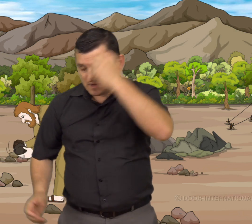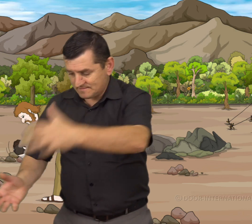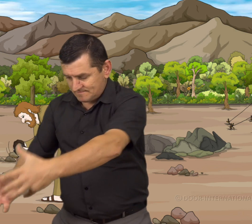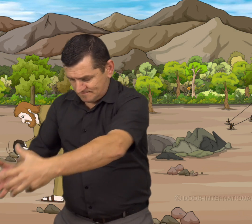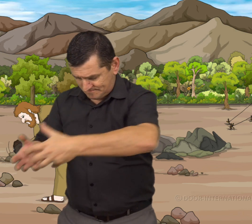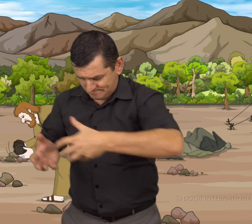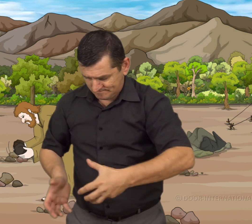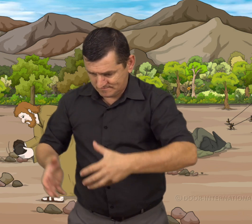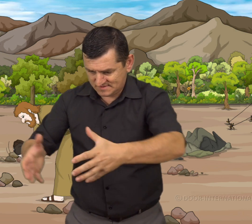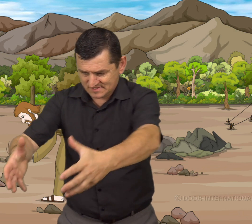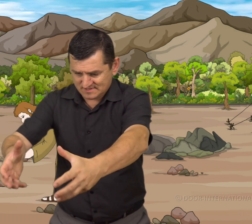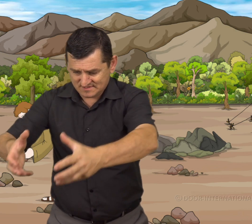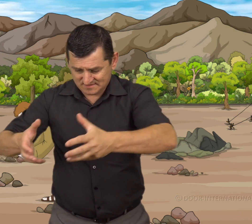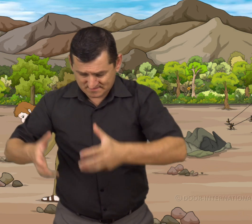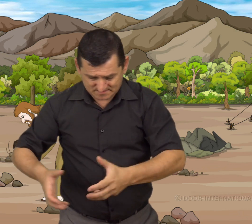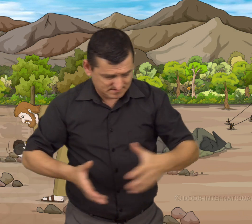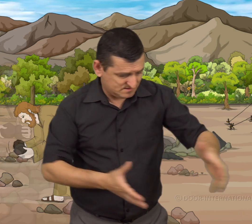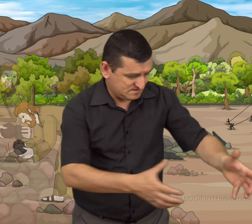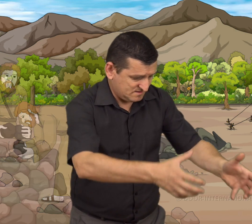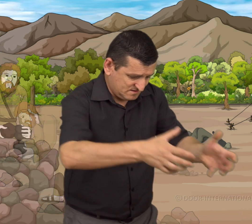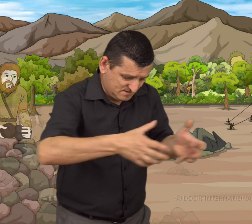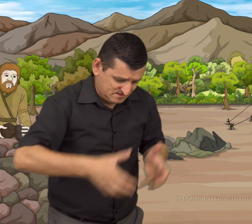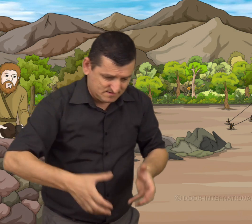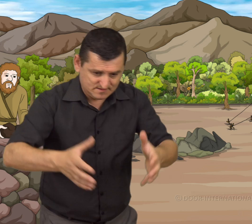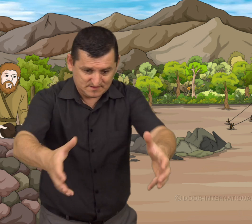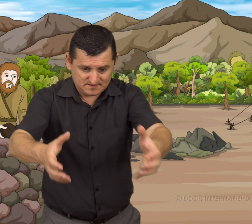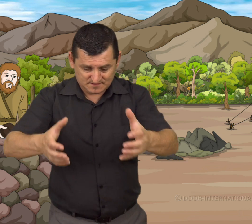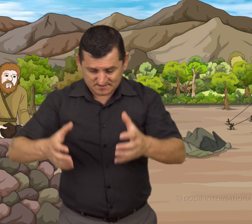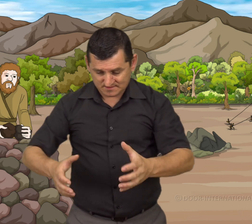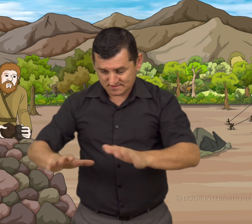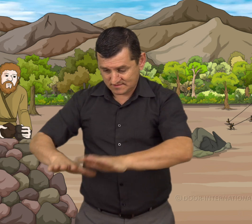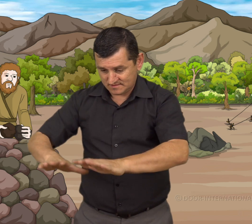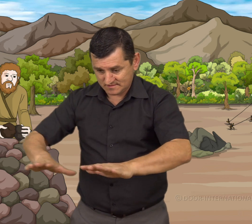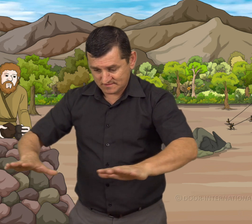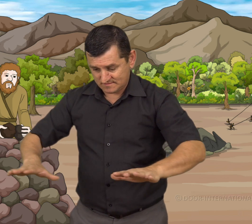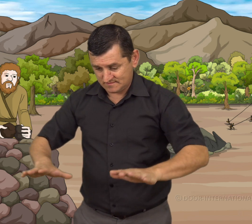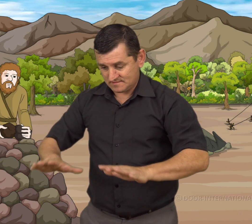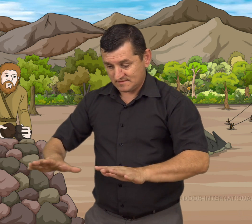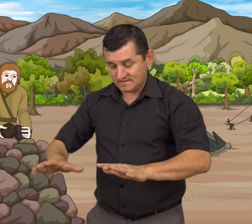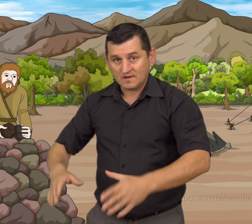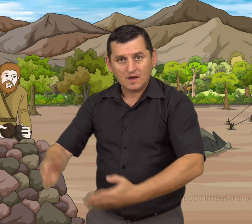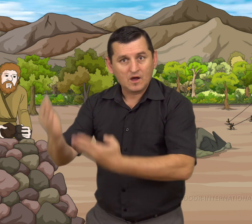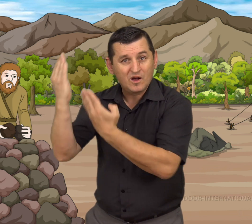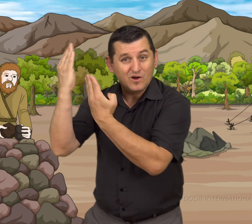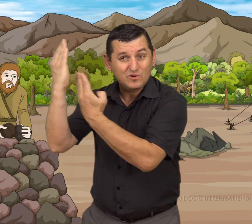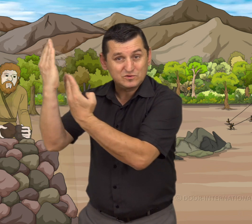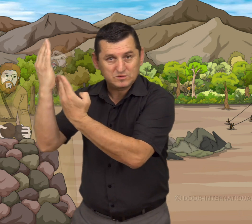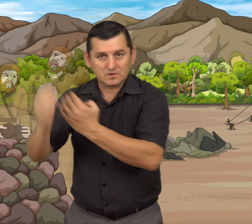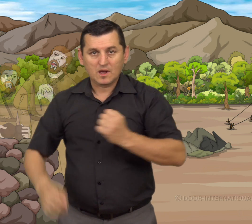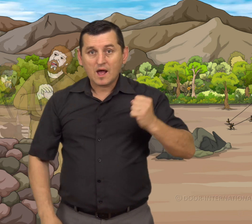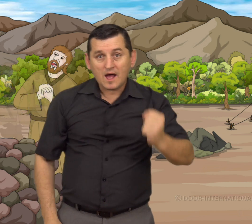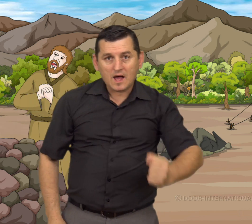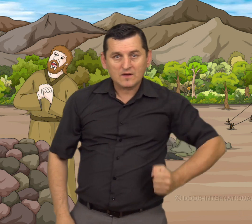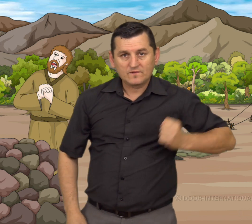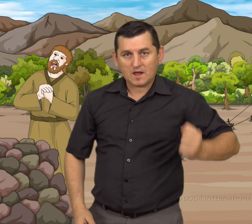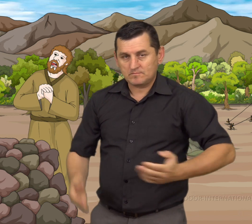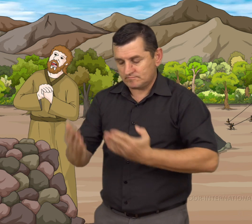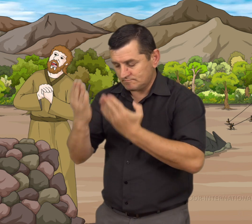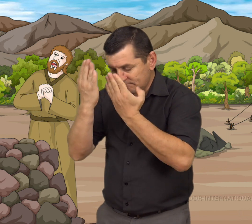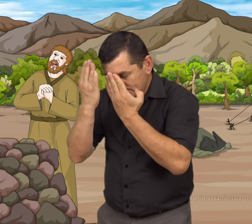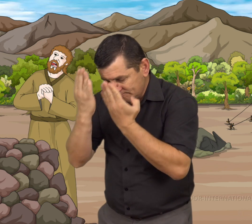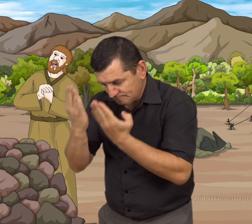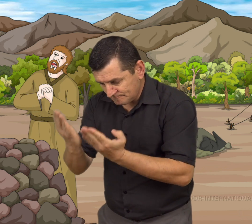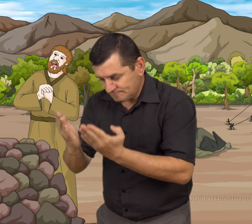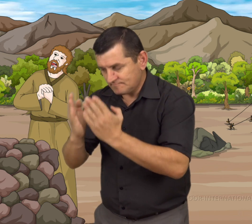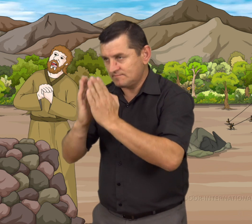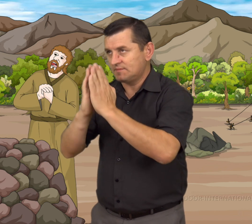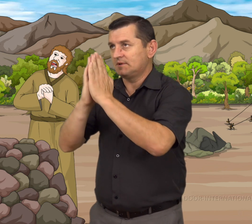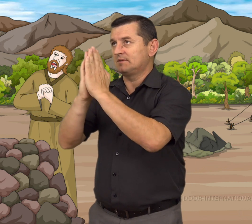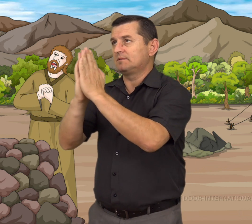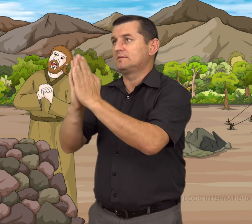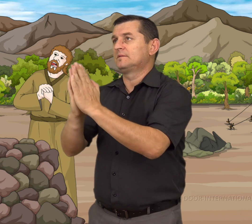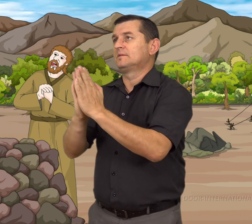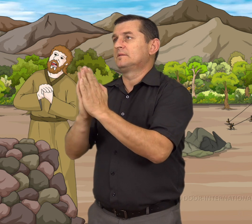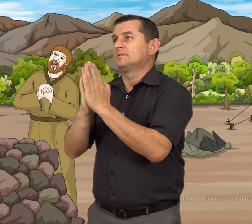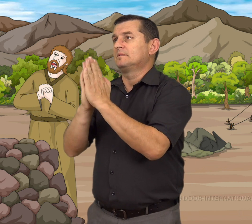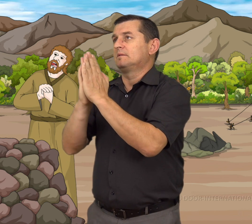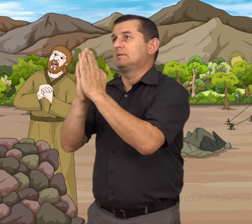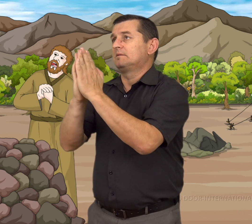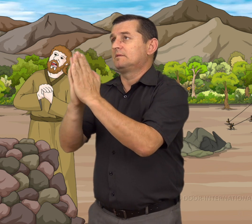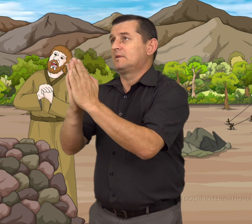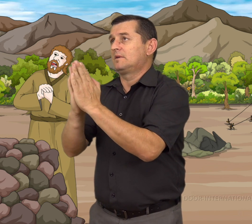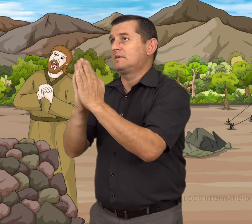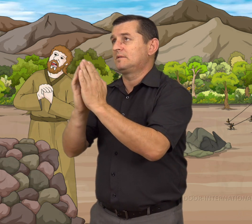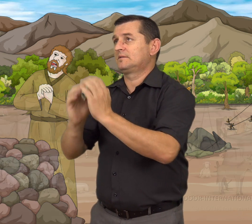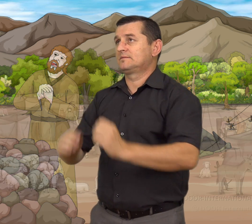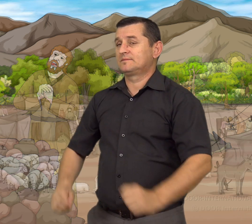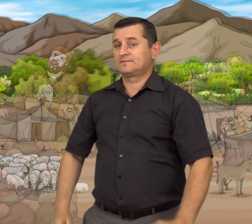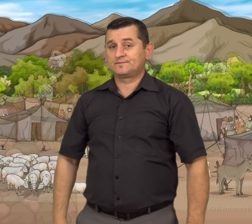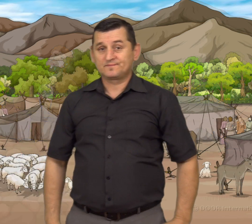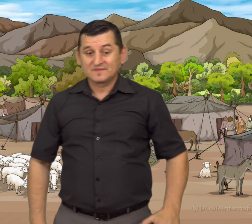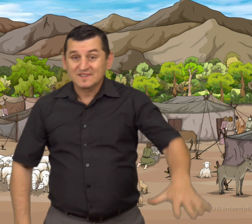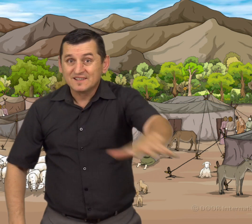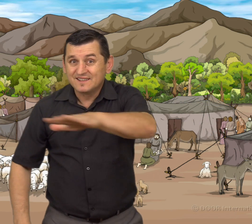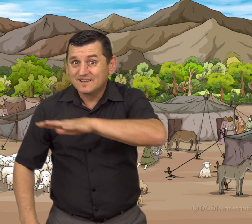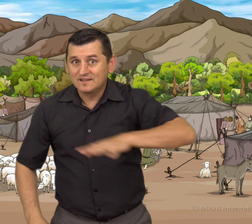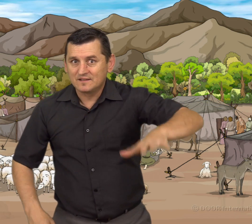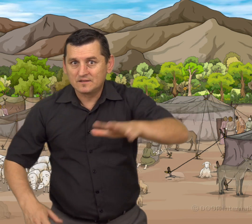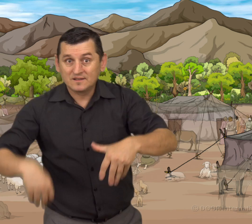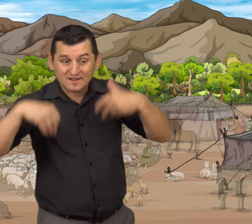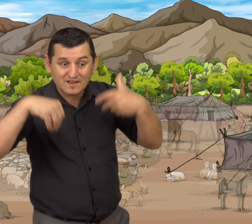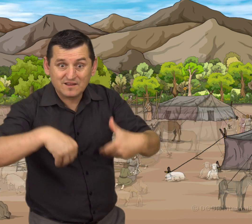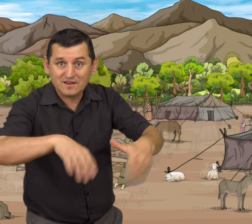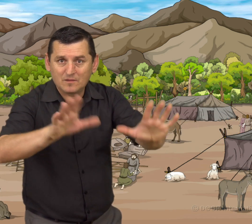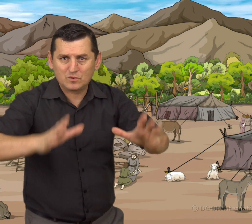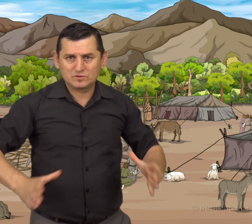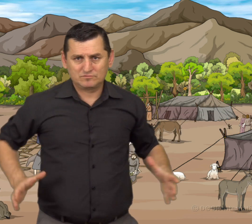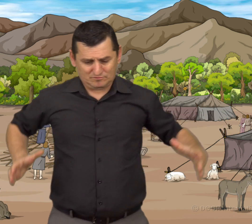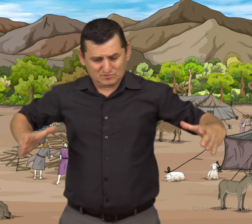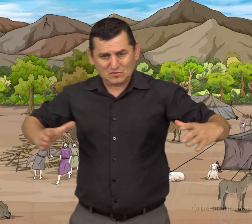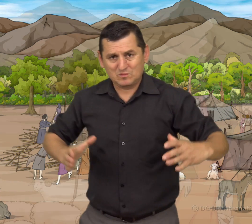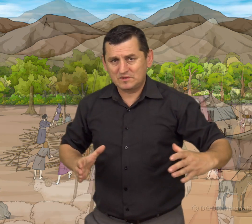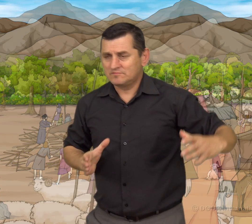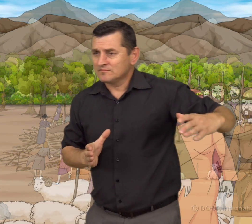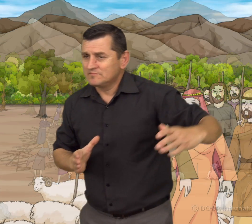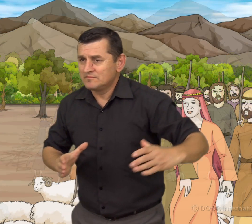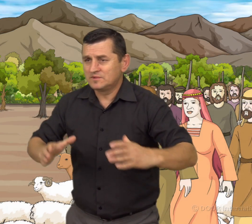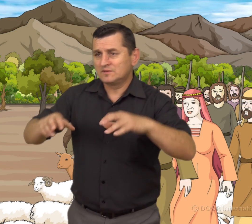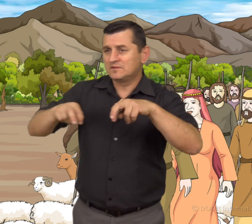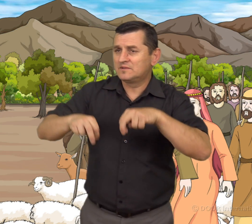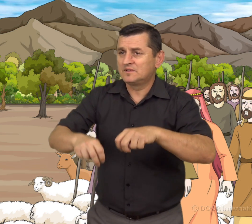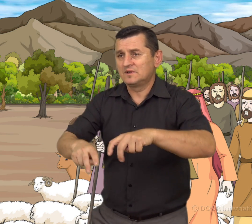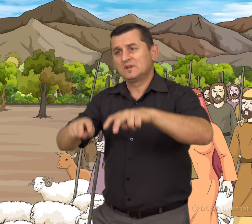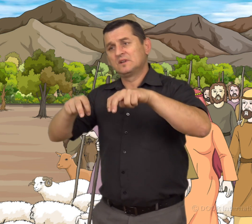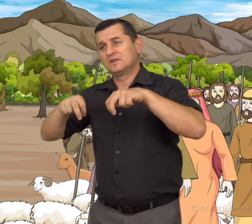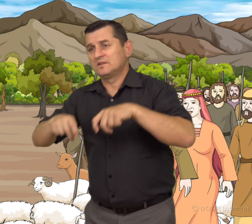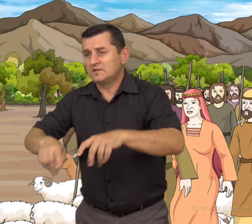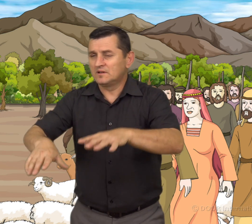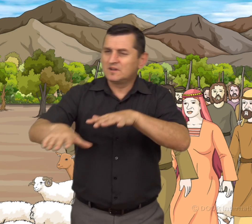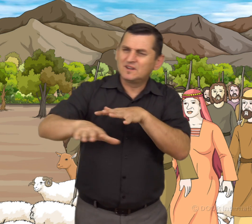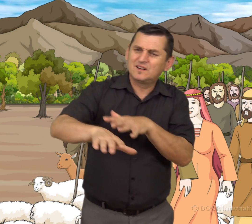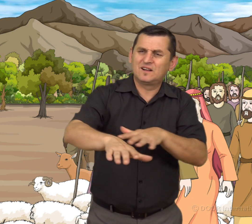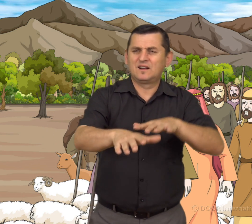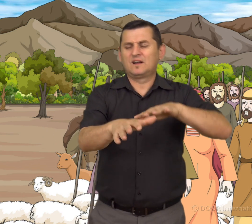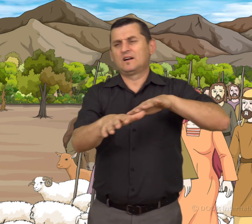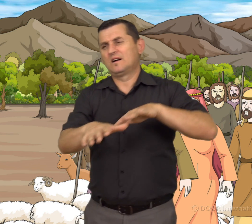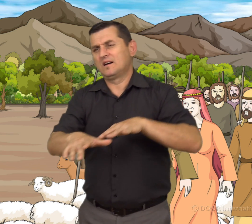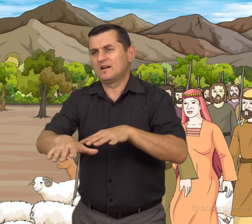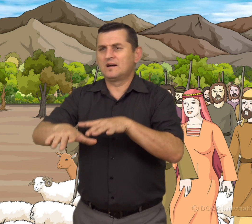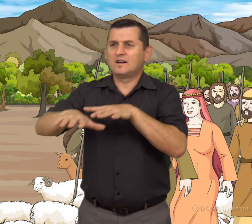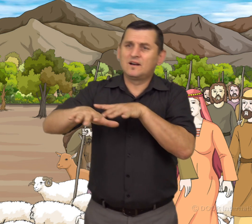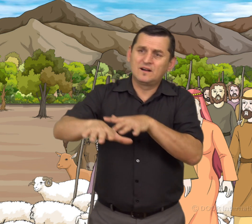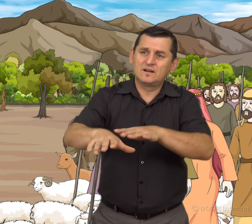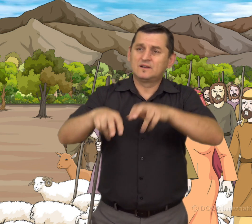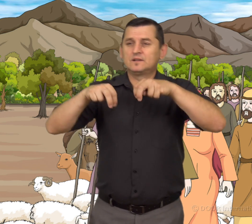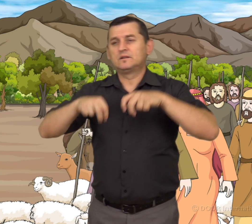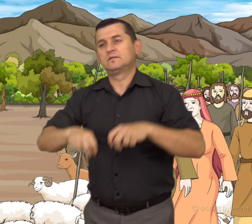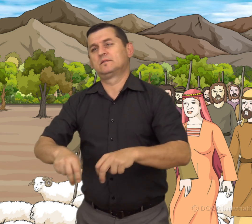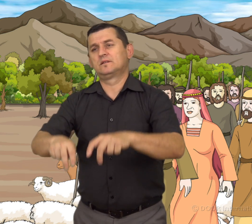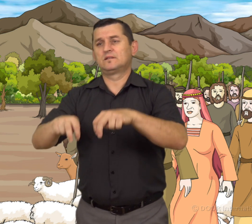There he built an altar to the LORD, and he called on the name of the LORD.